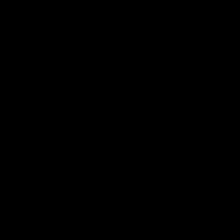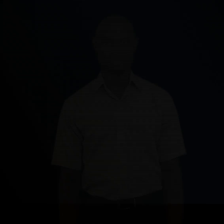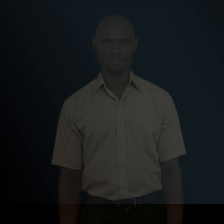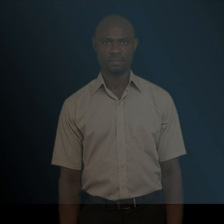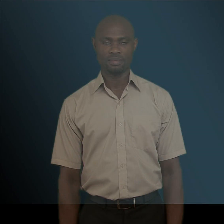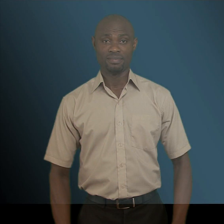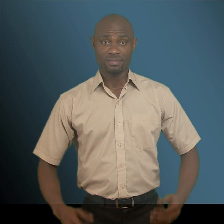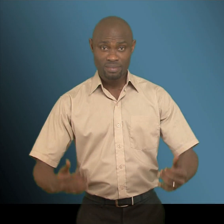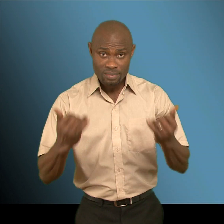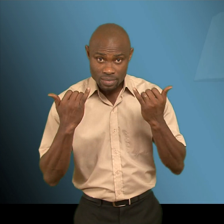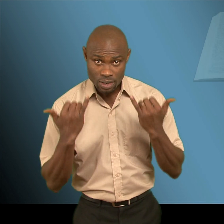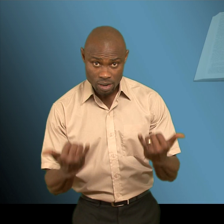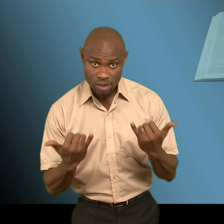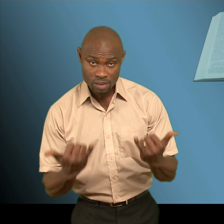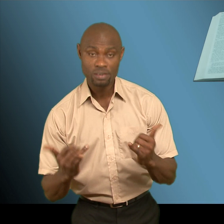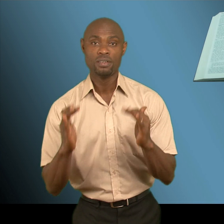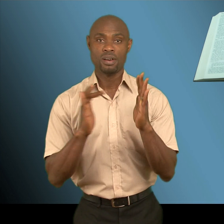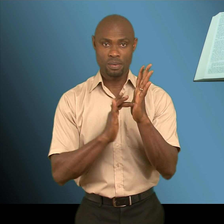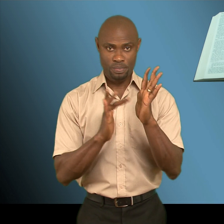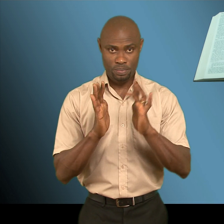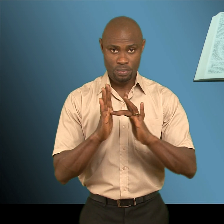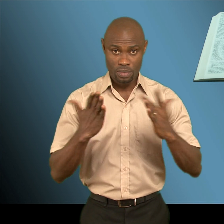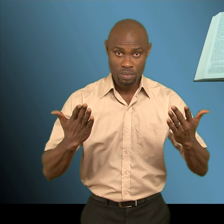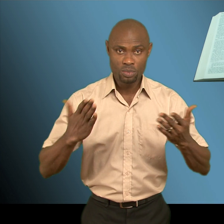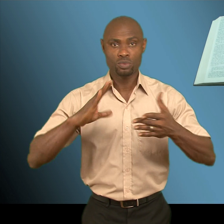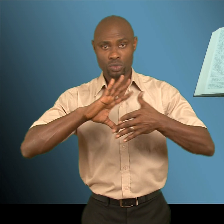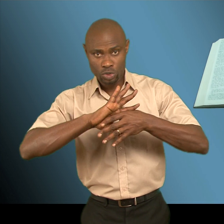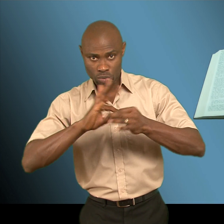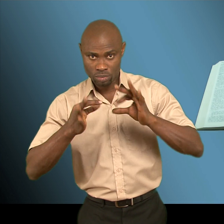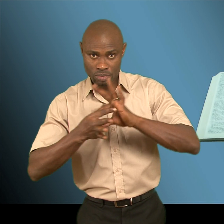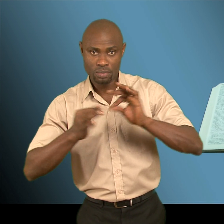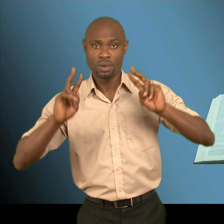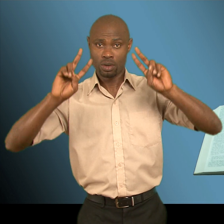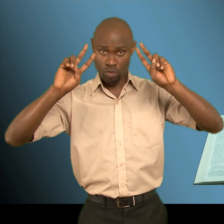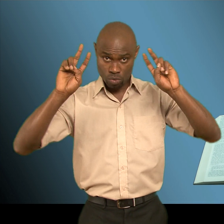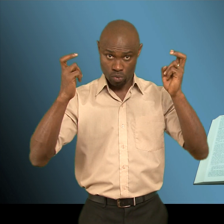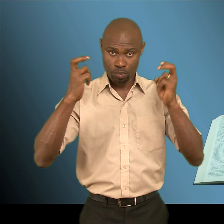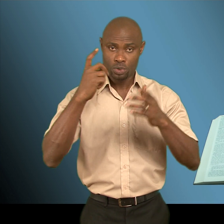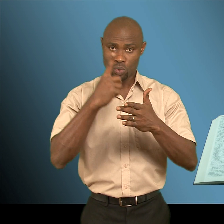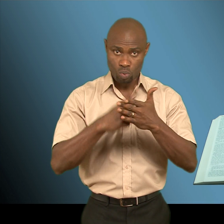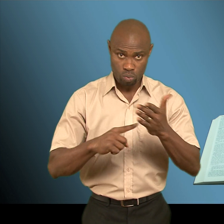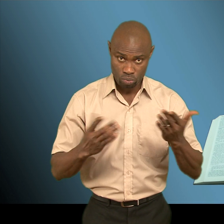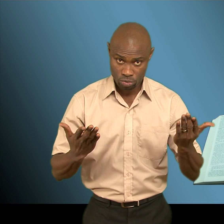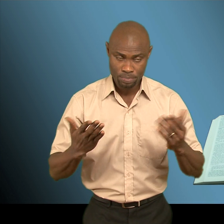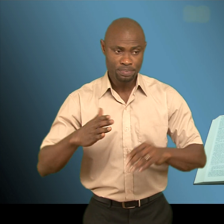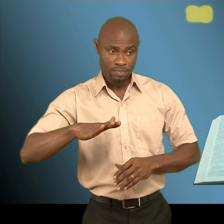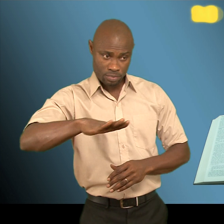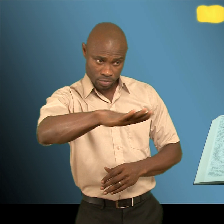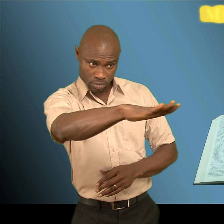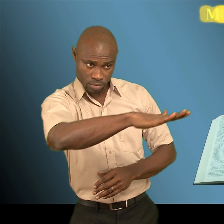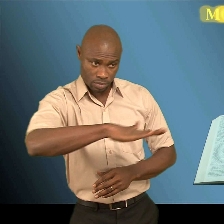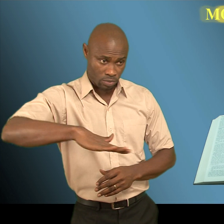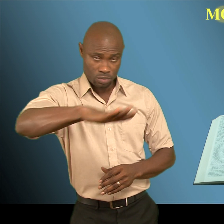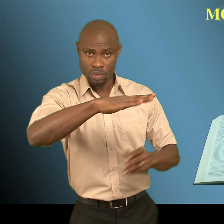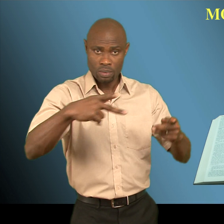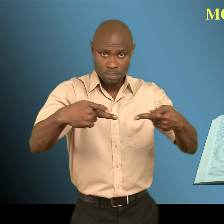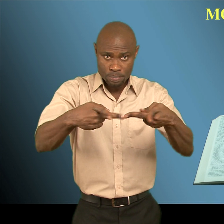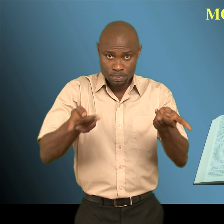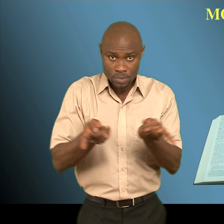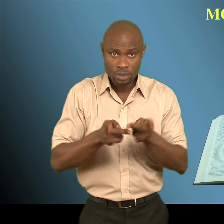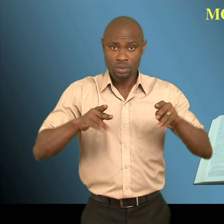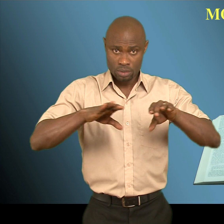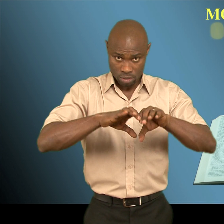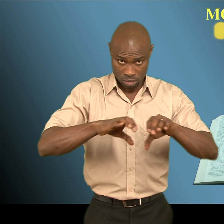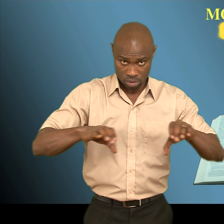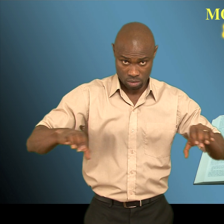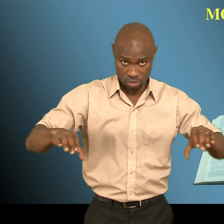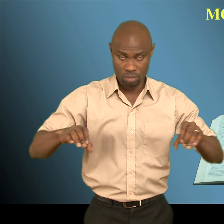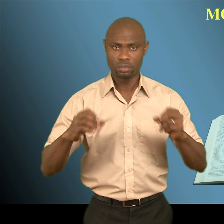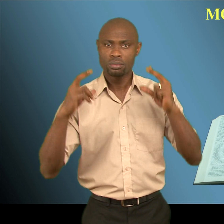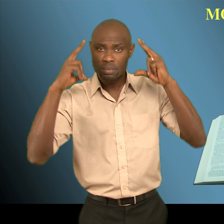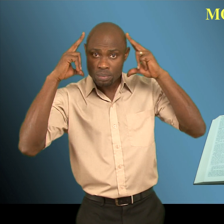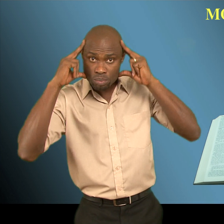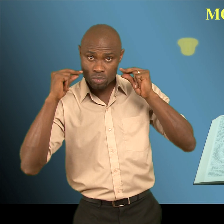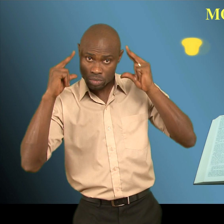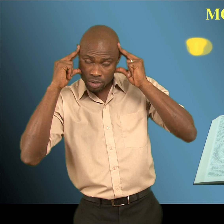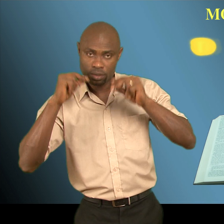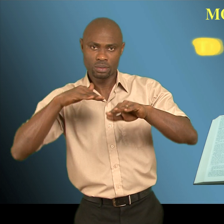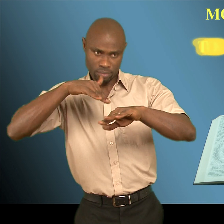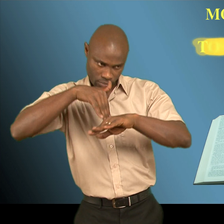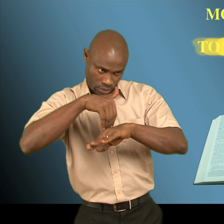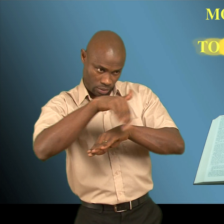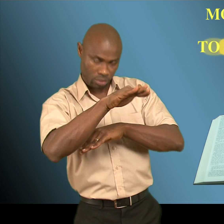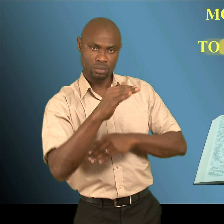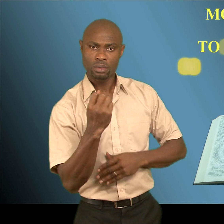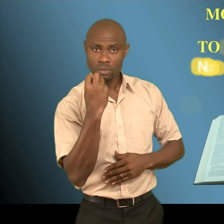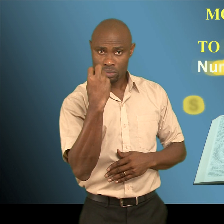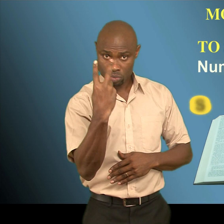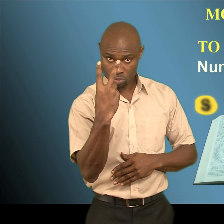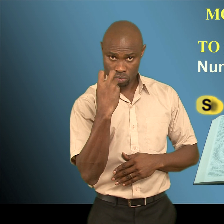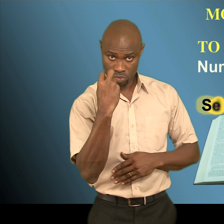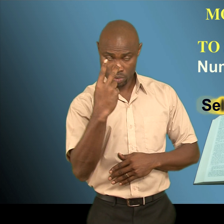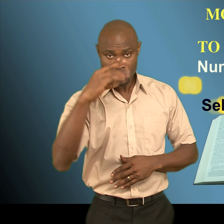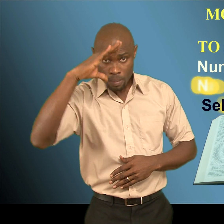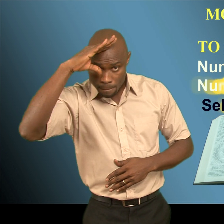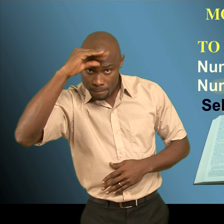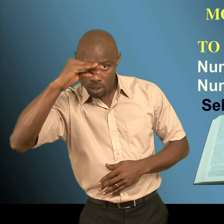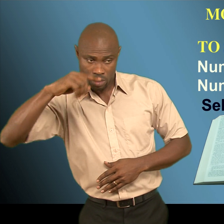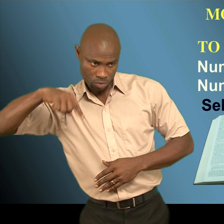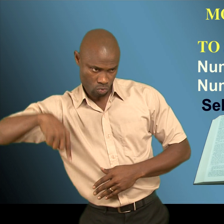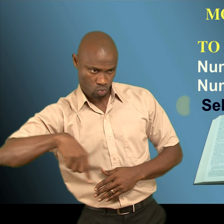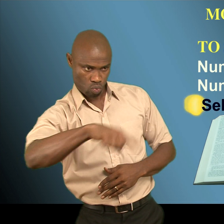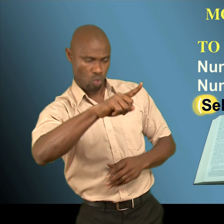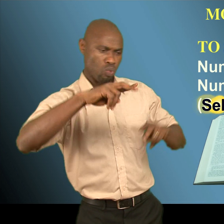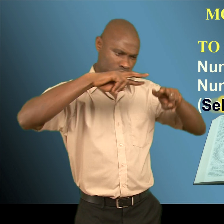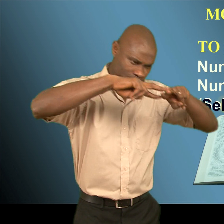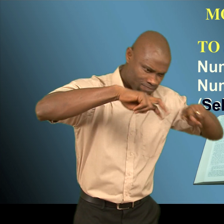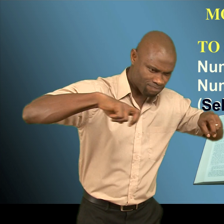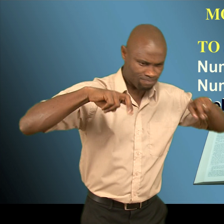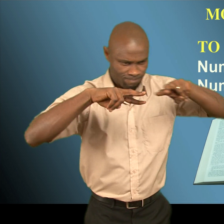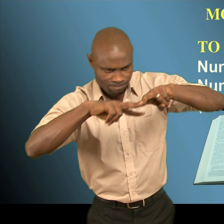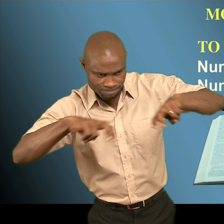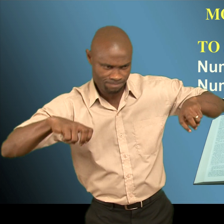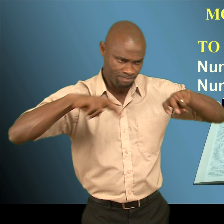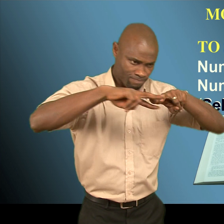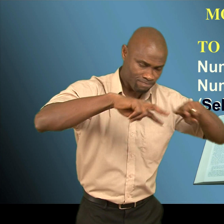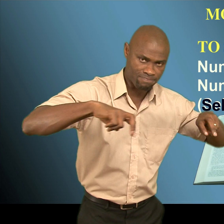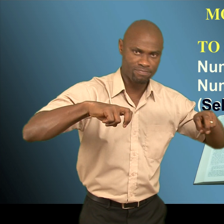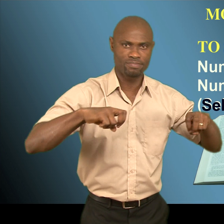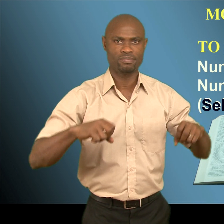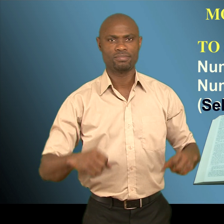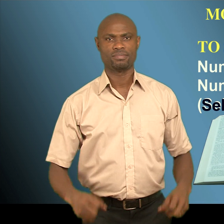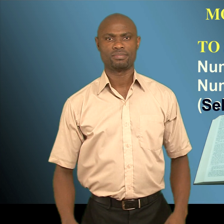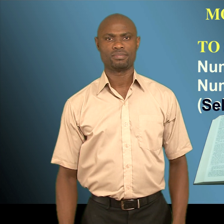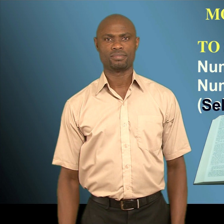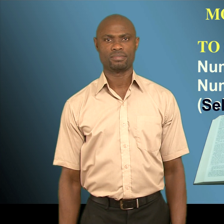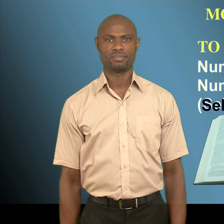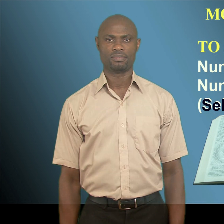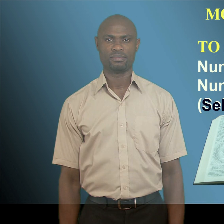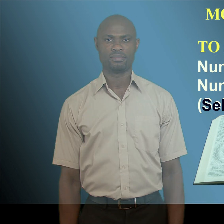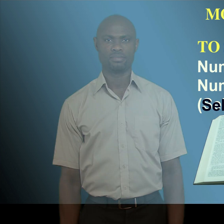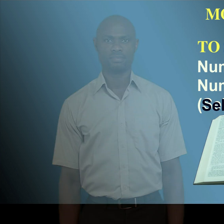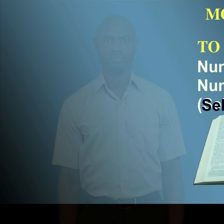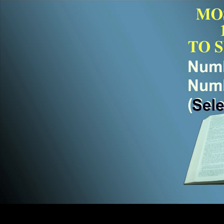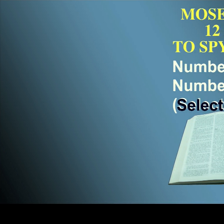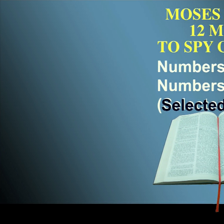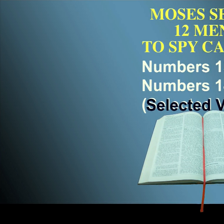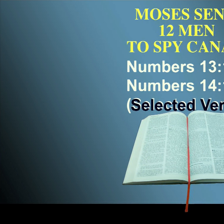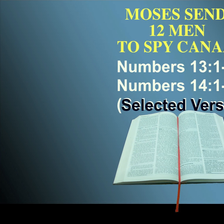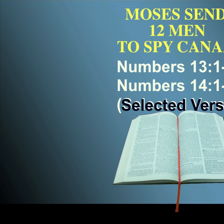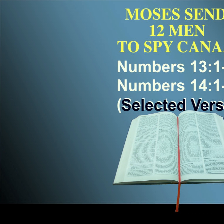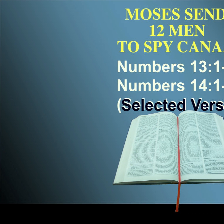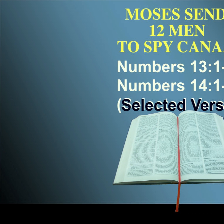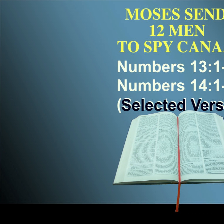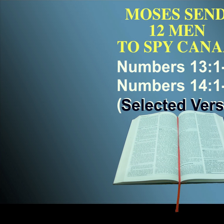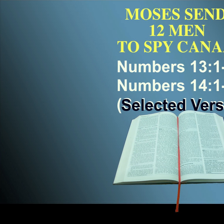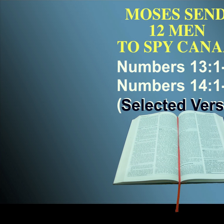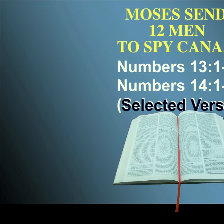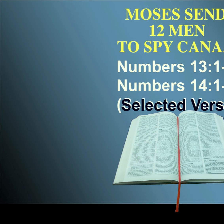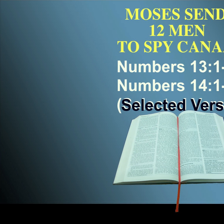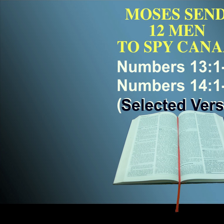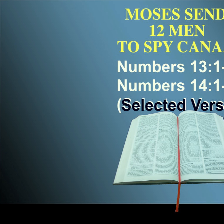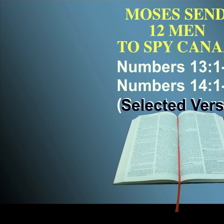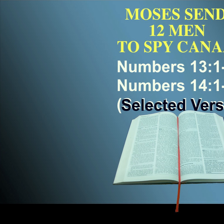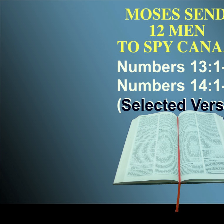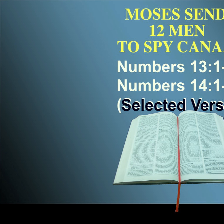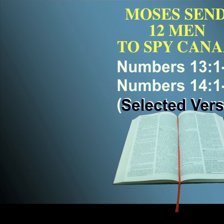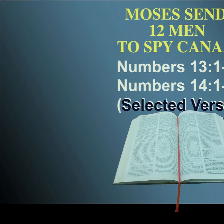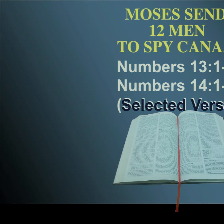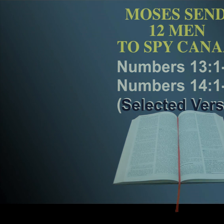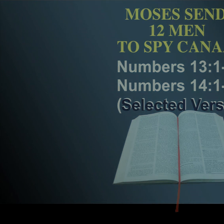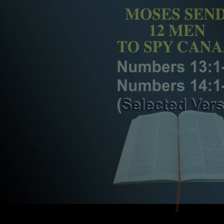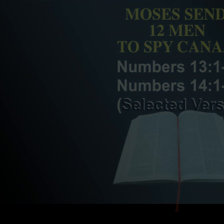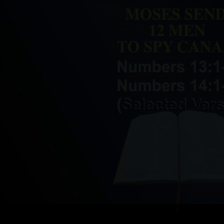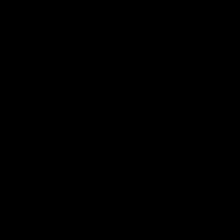Moses sends twelve men to spy Canaan